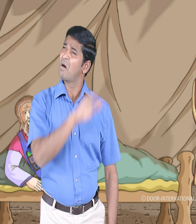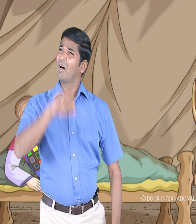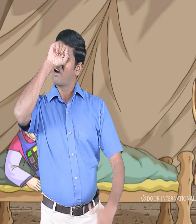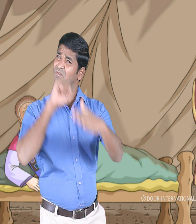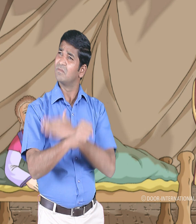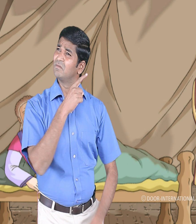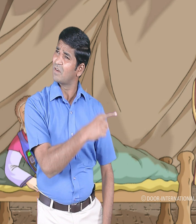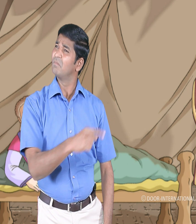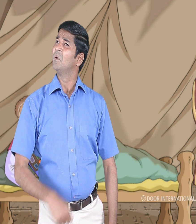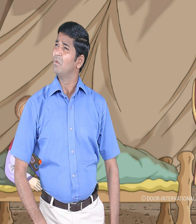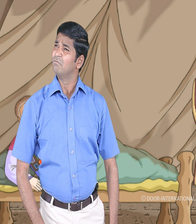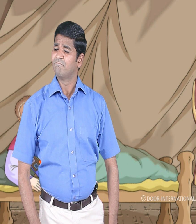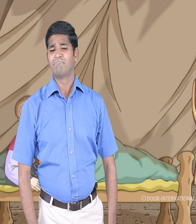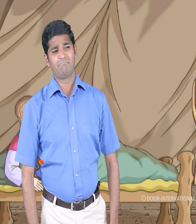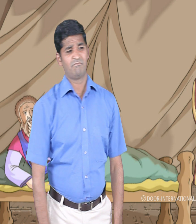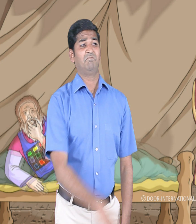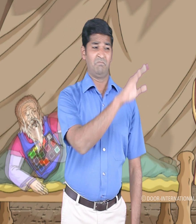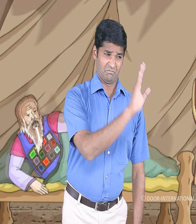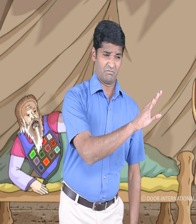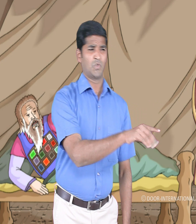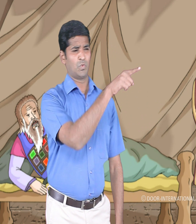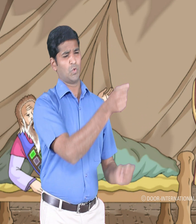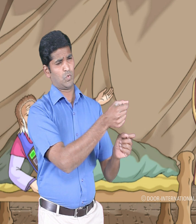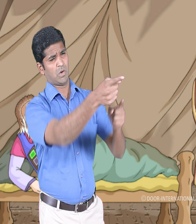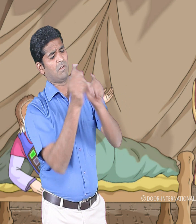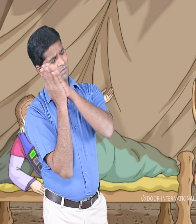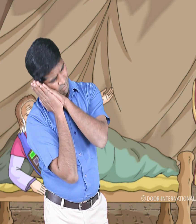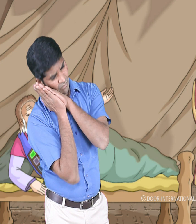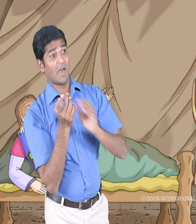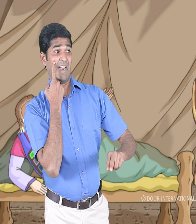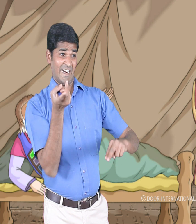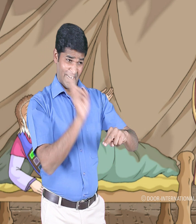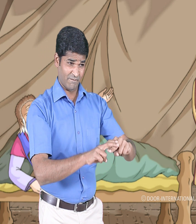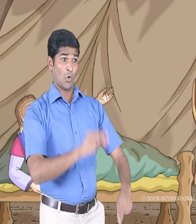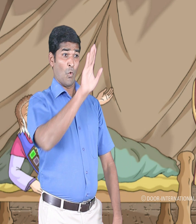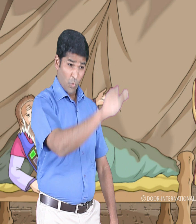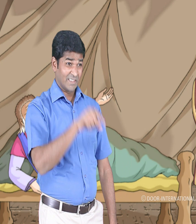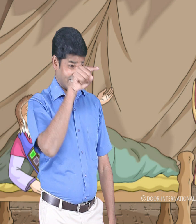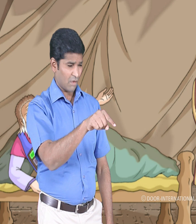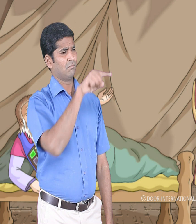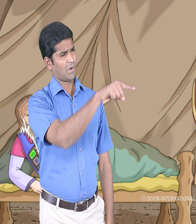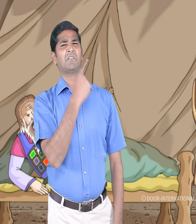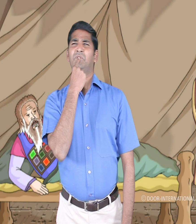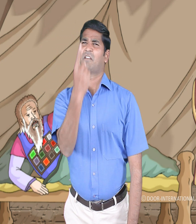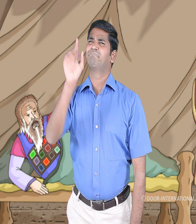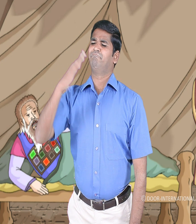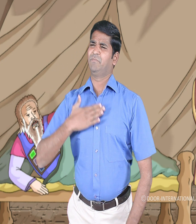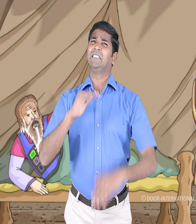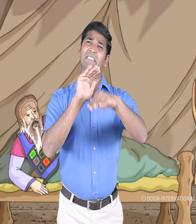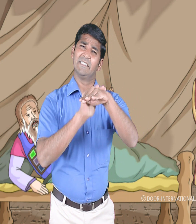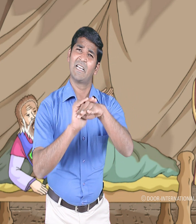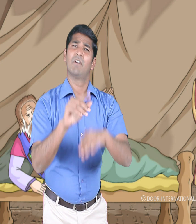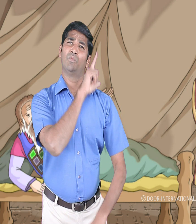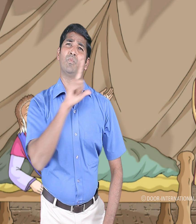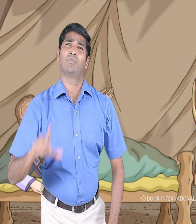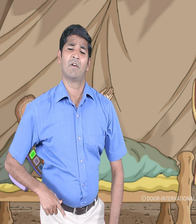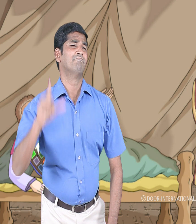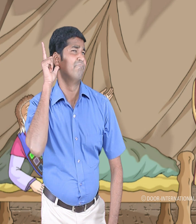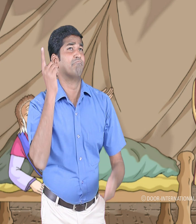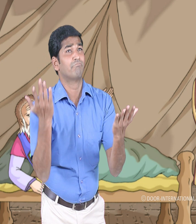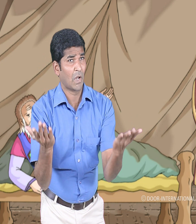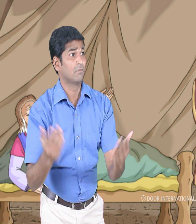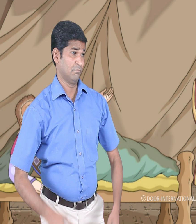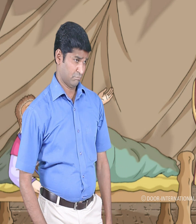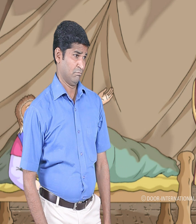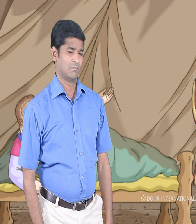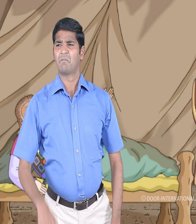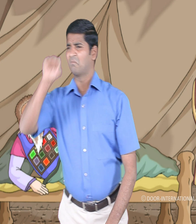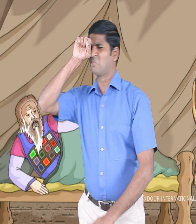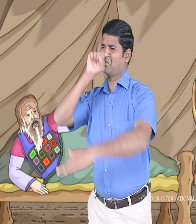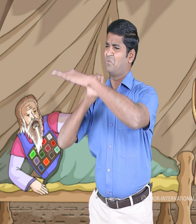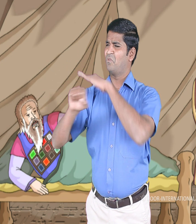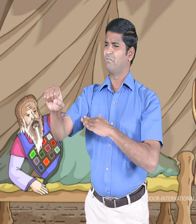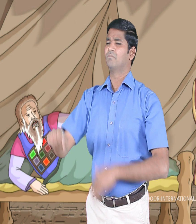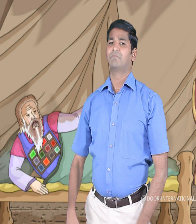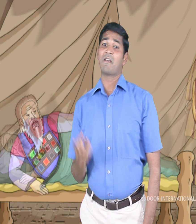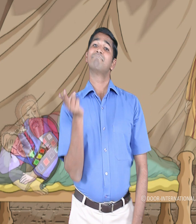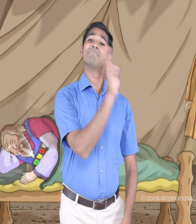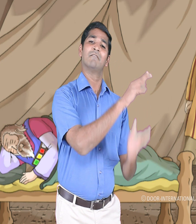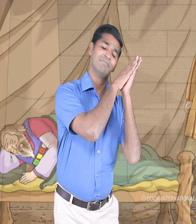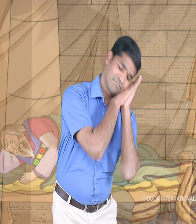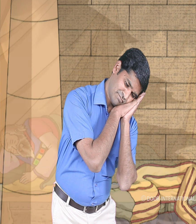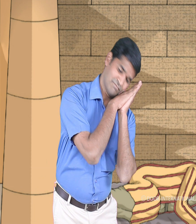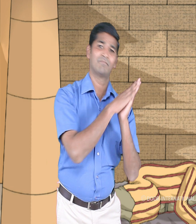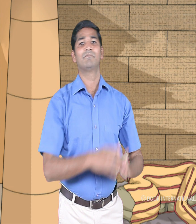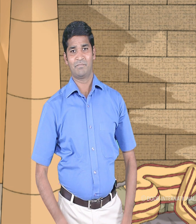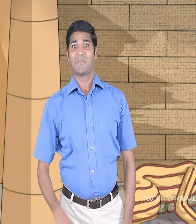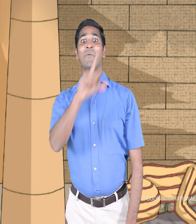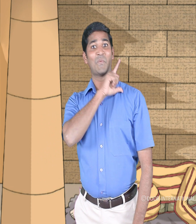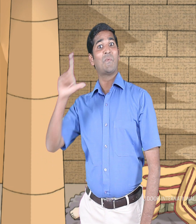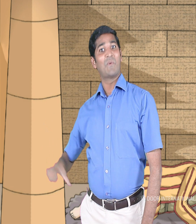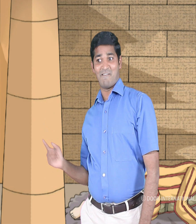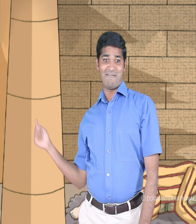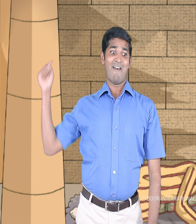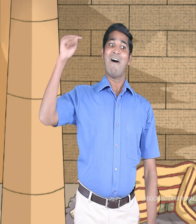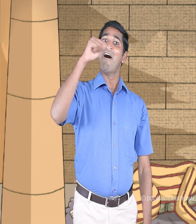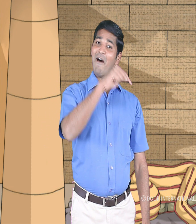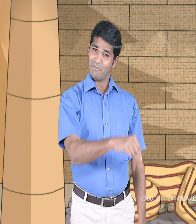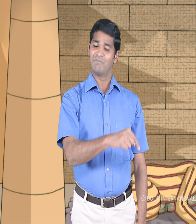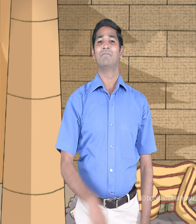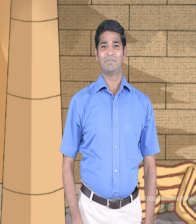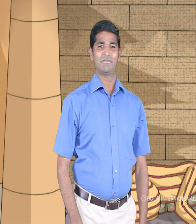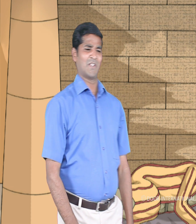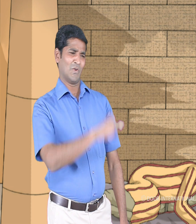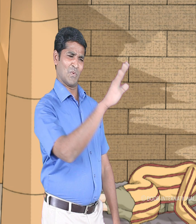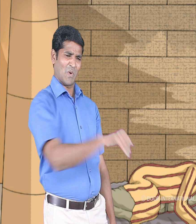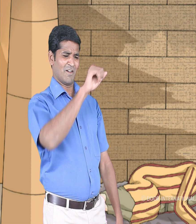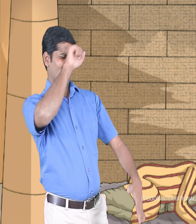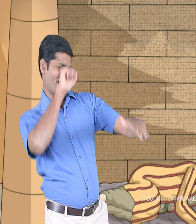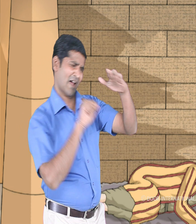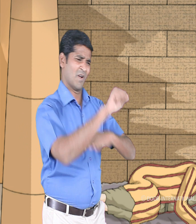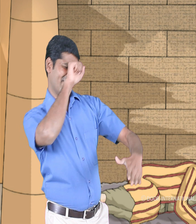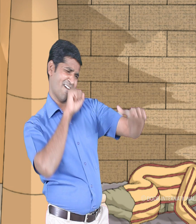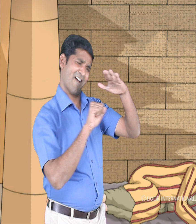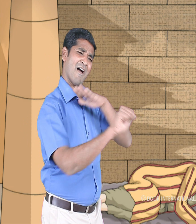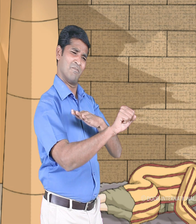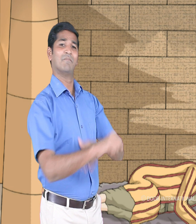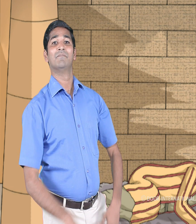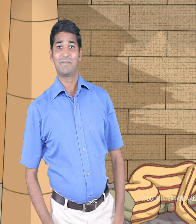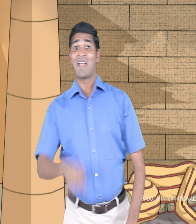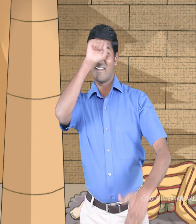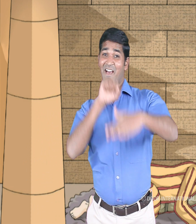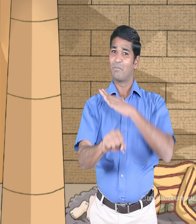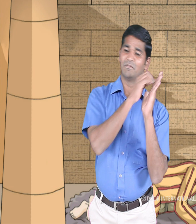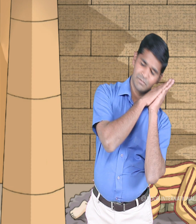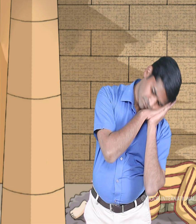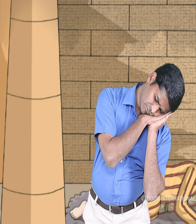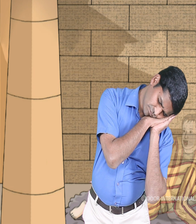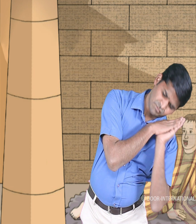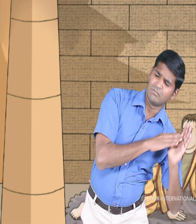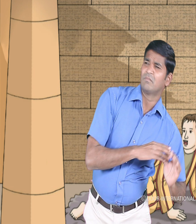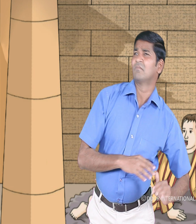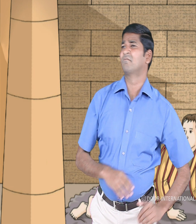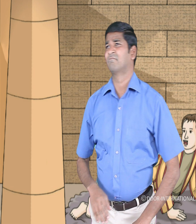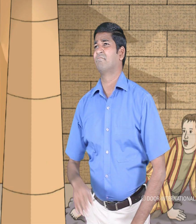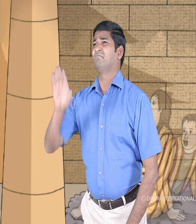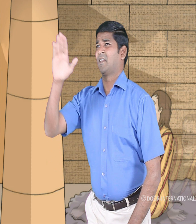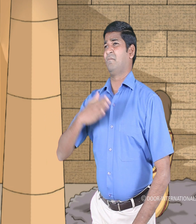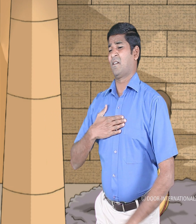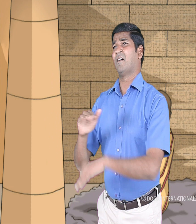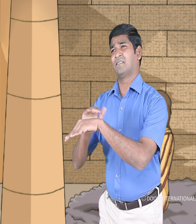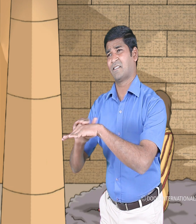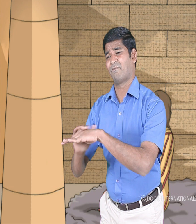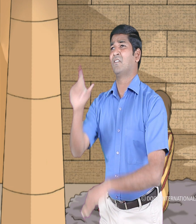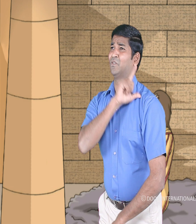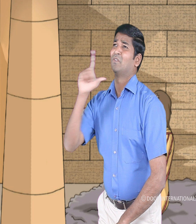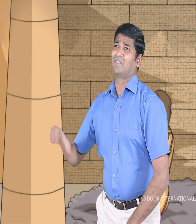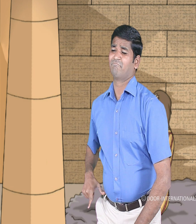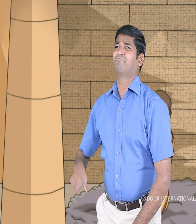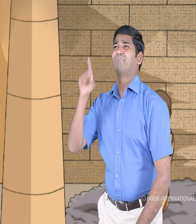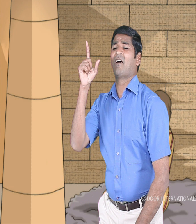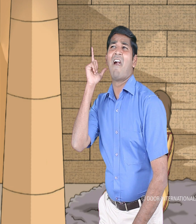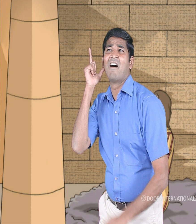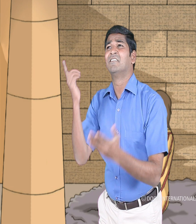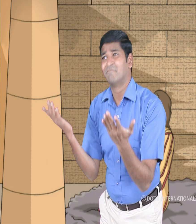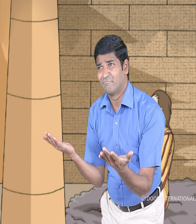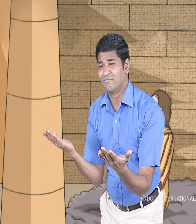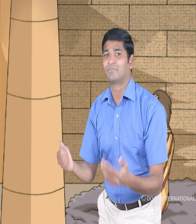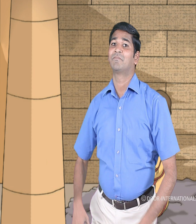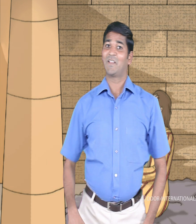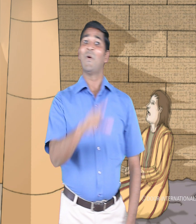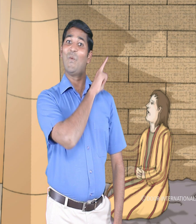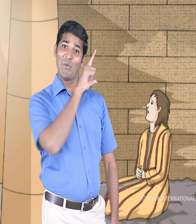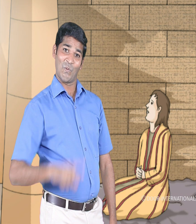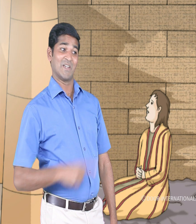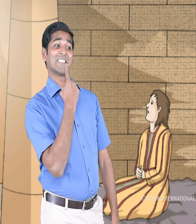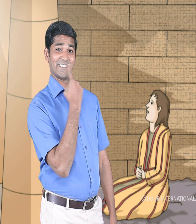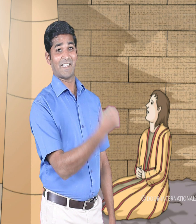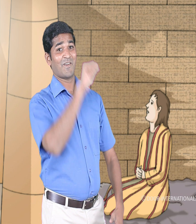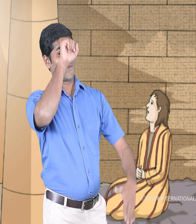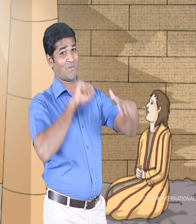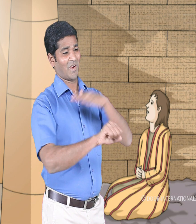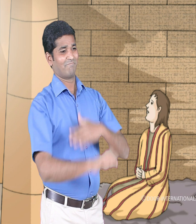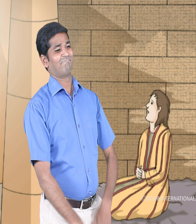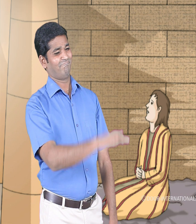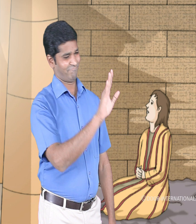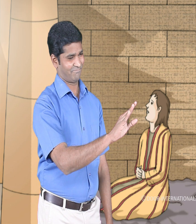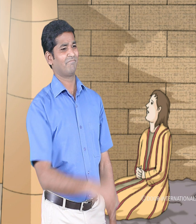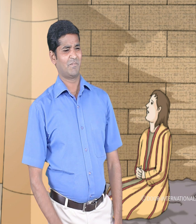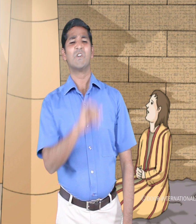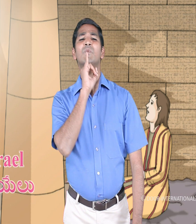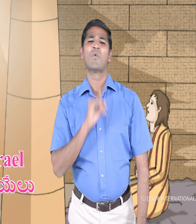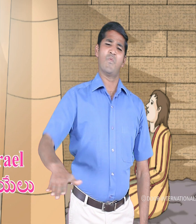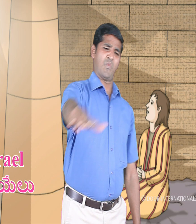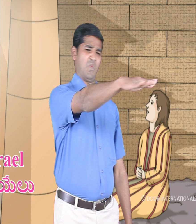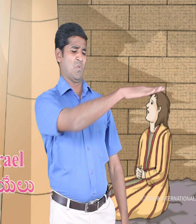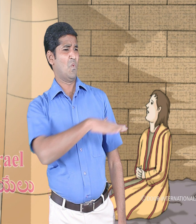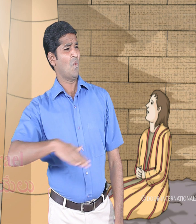“Go and lie down,” he said to Samuel, “and if He calls you, say, ‘Speak, LORD, for Your servant is listening.’” So Samuel went and lay down in his place. Then the LORD came and stood there, calling as before, “Samuel! Samuel!”